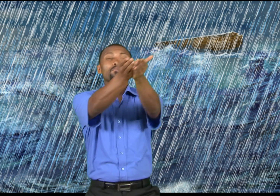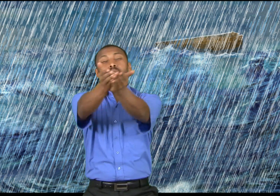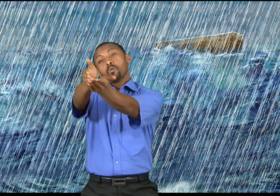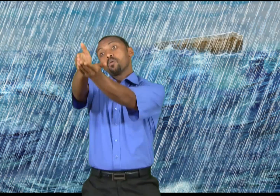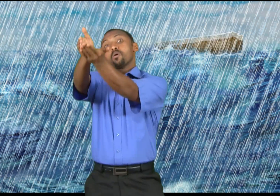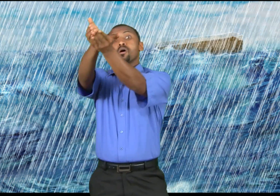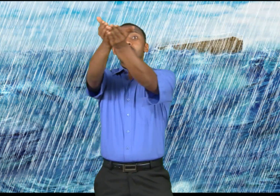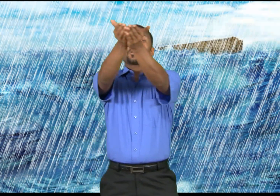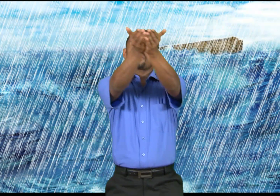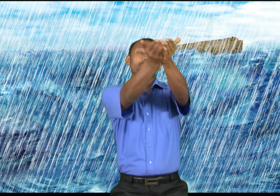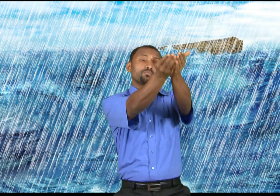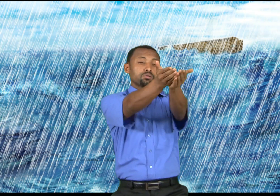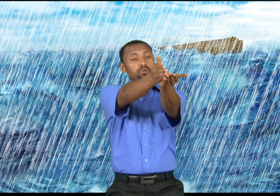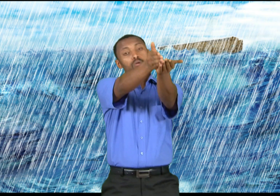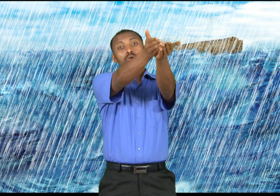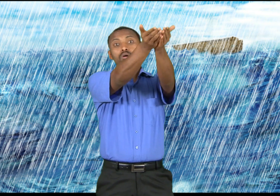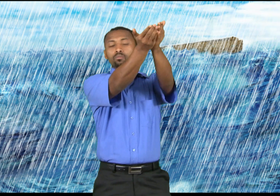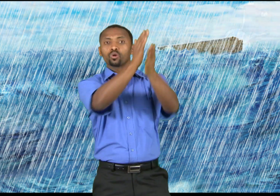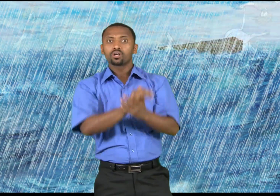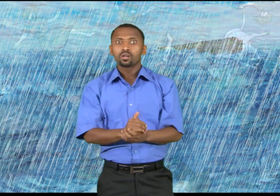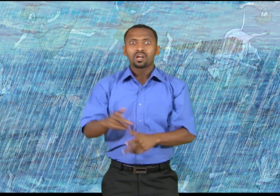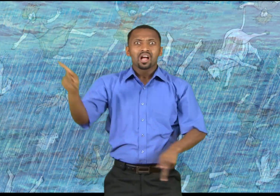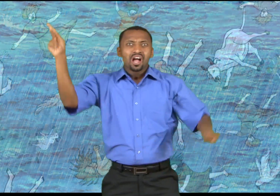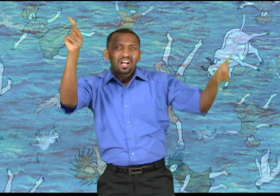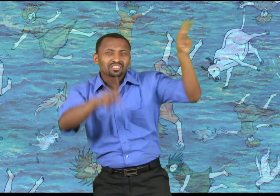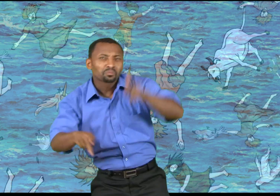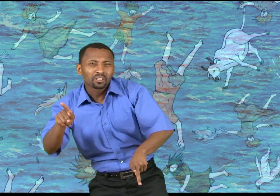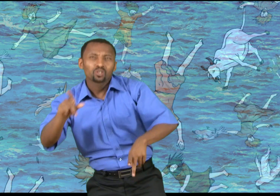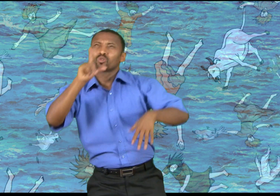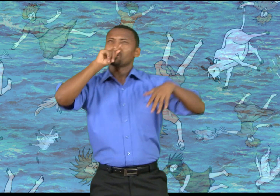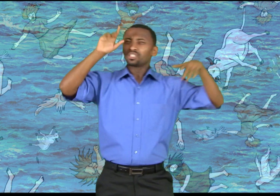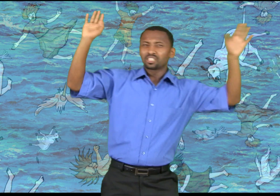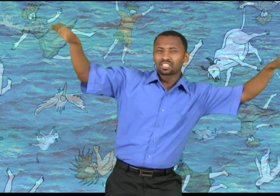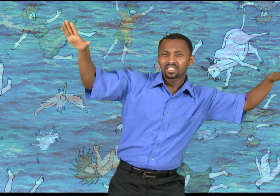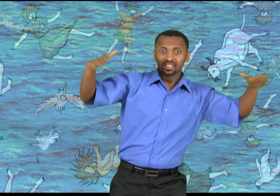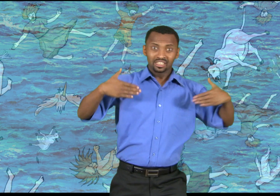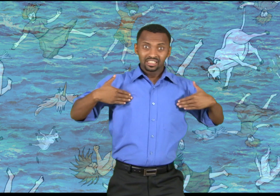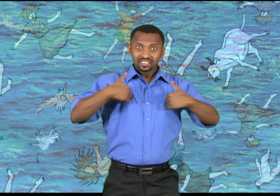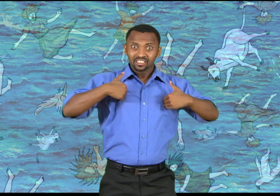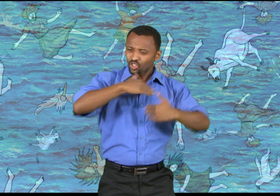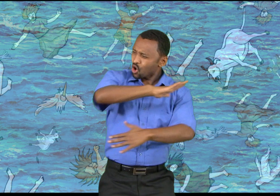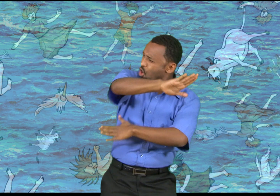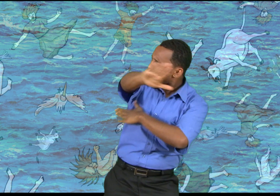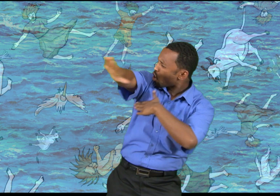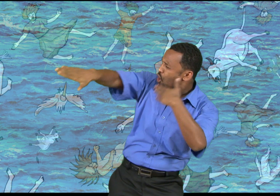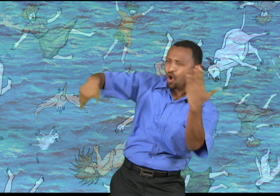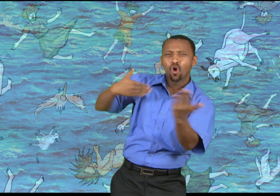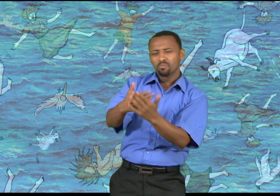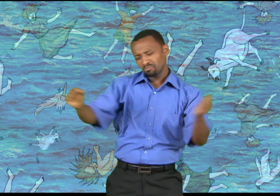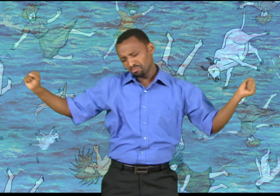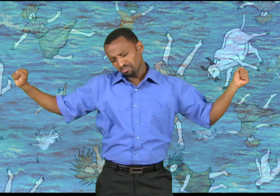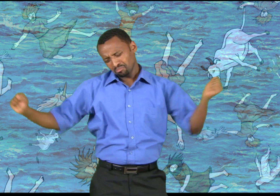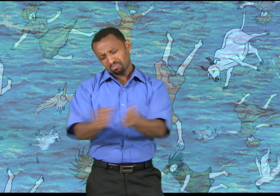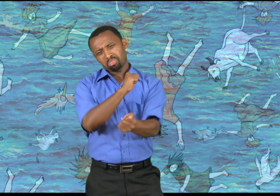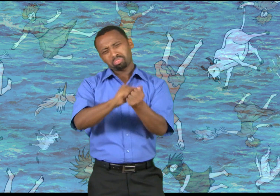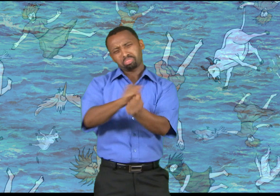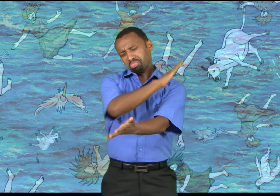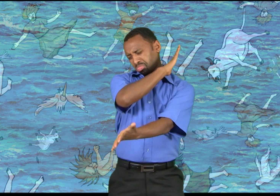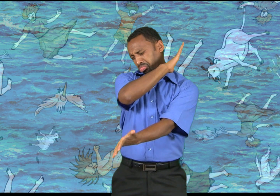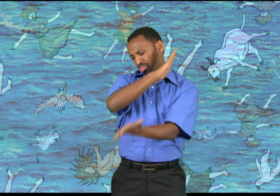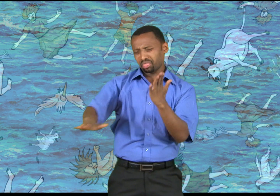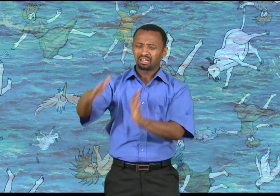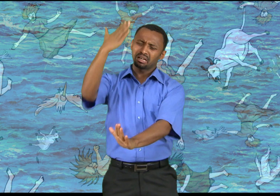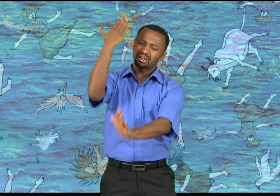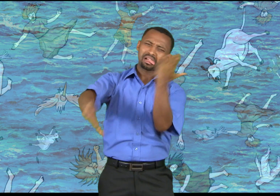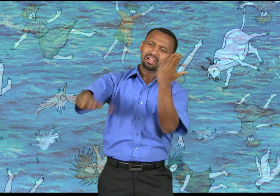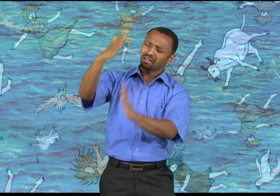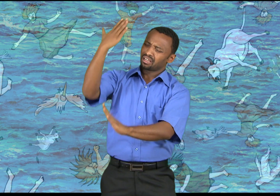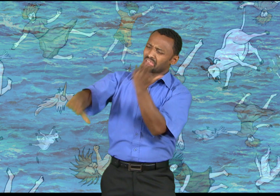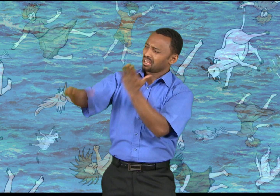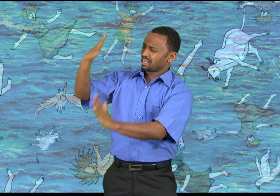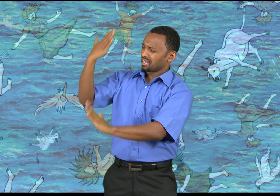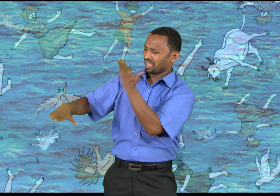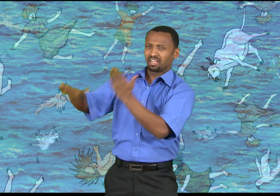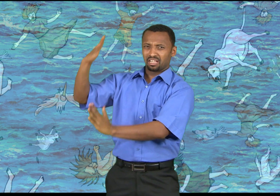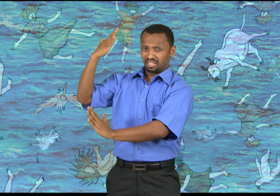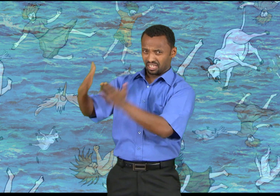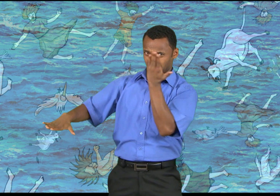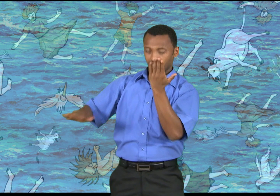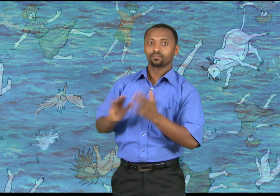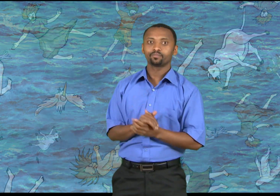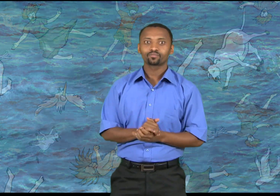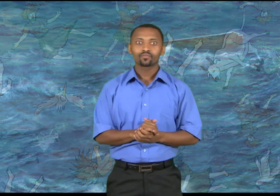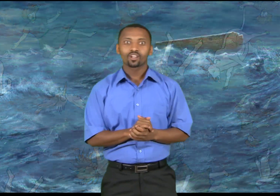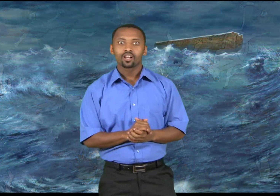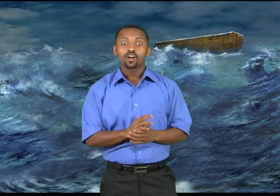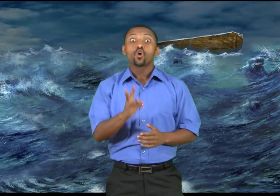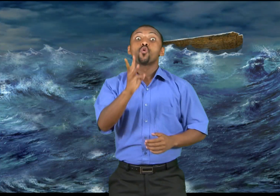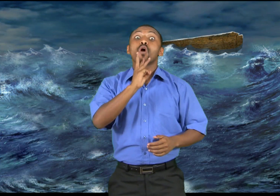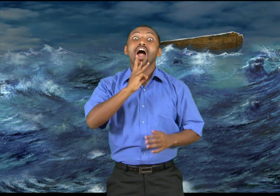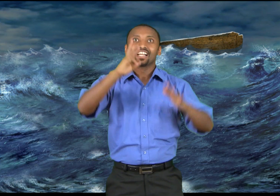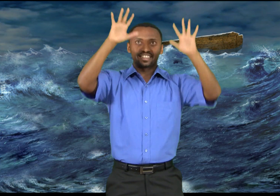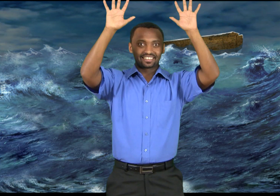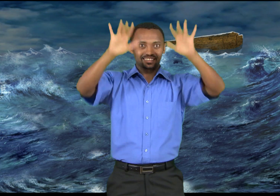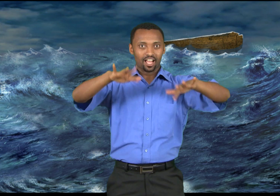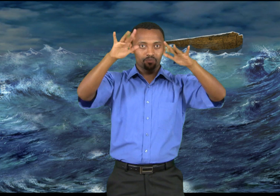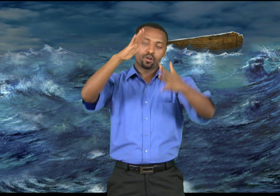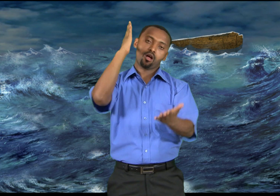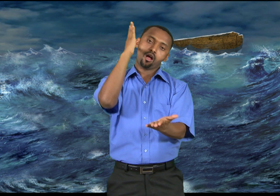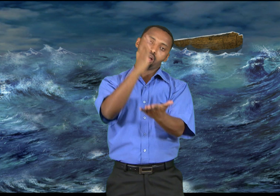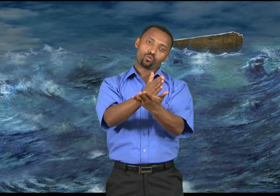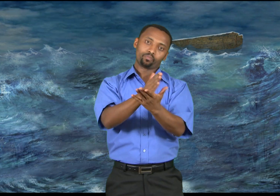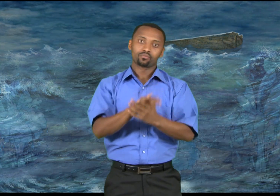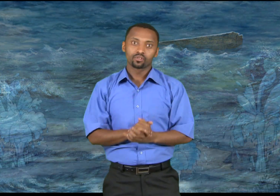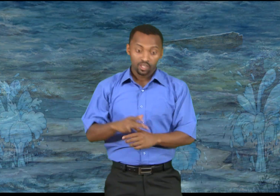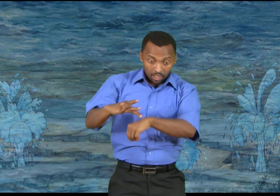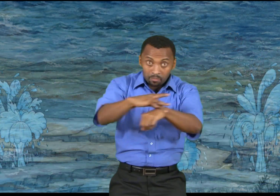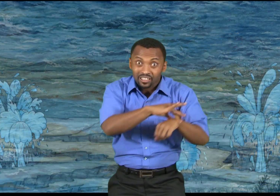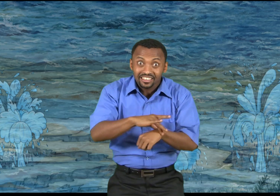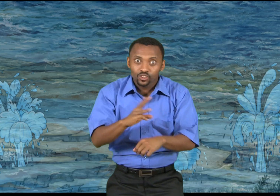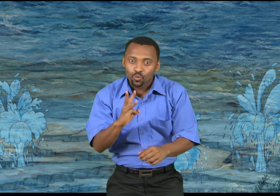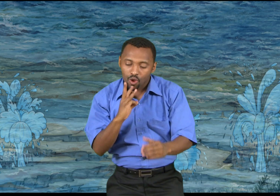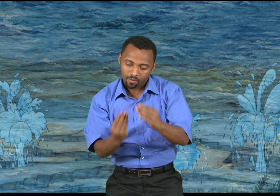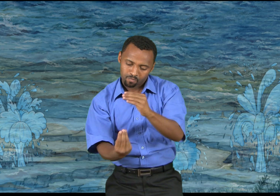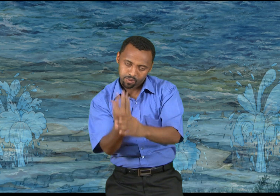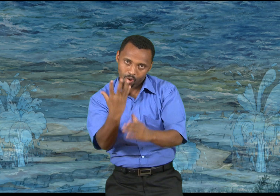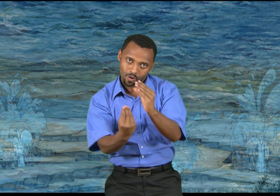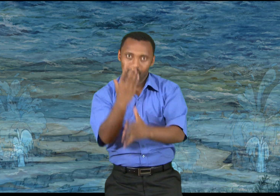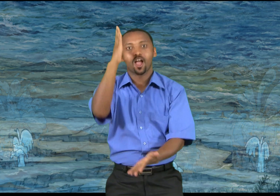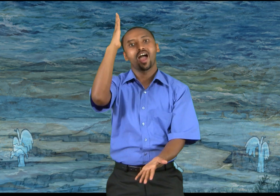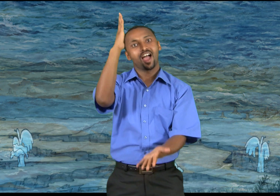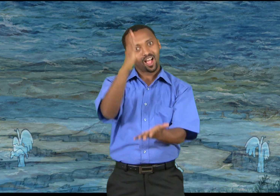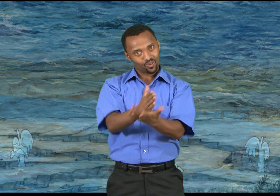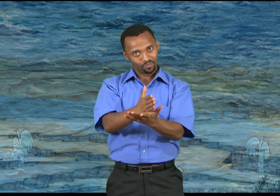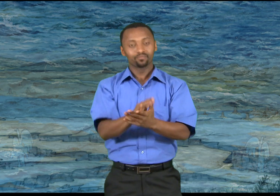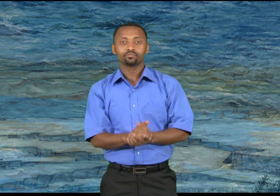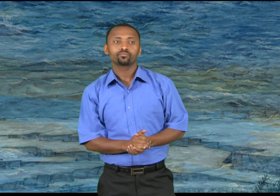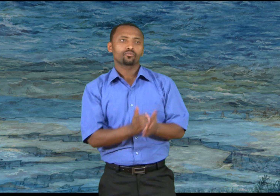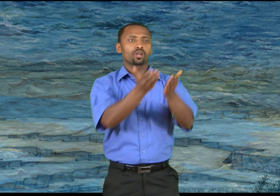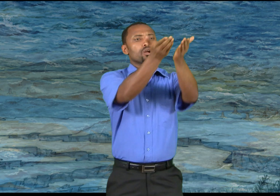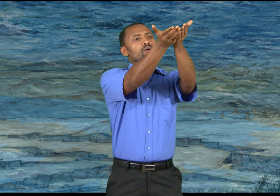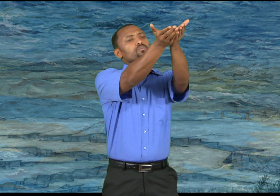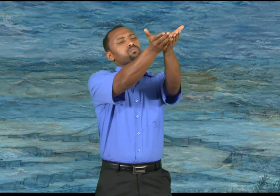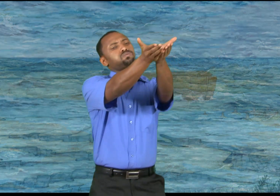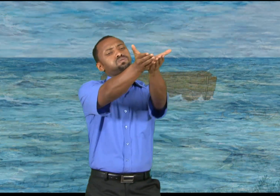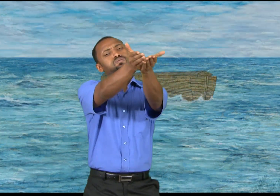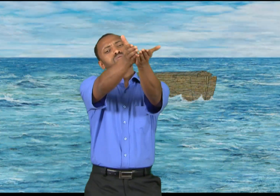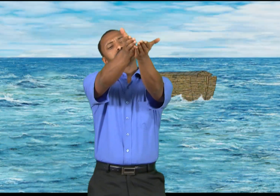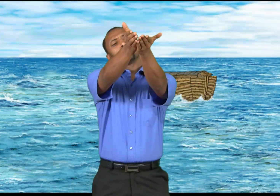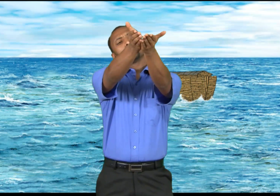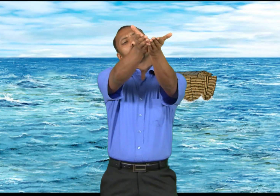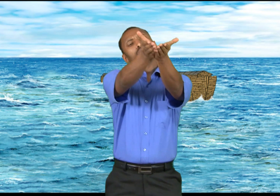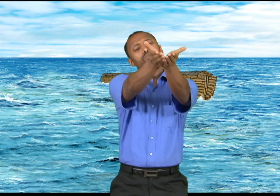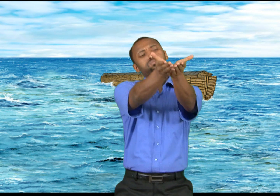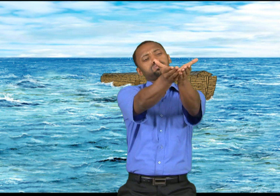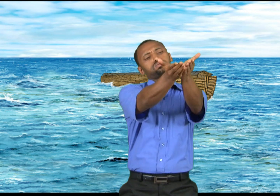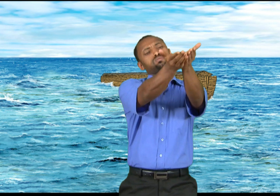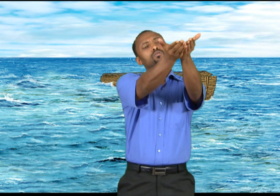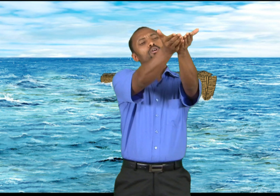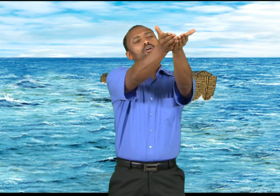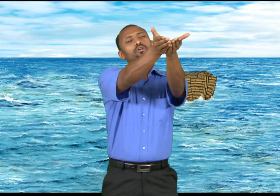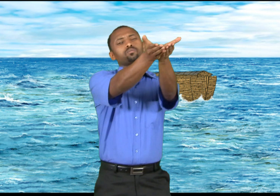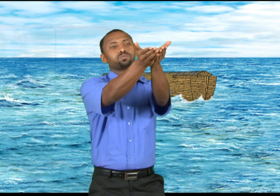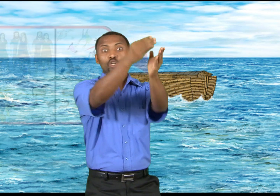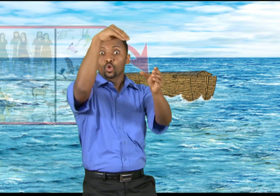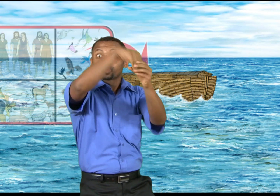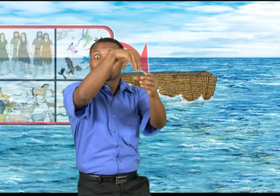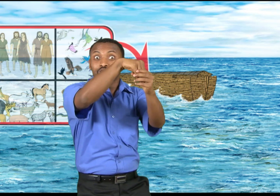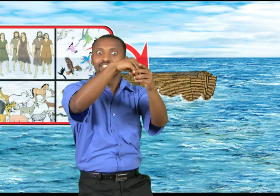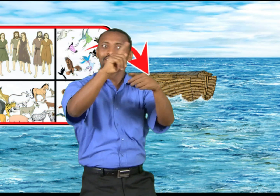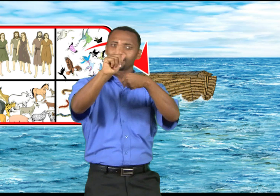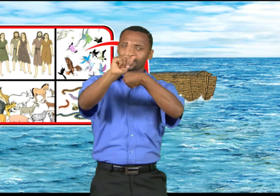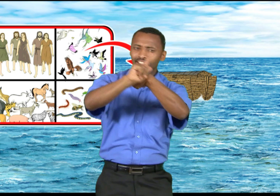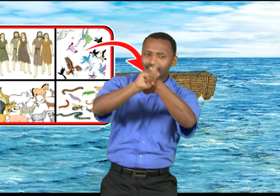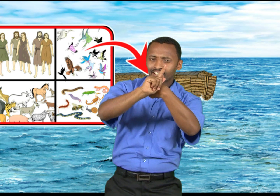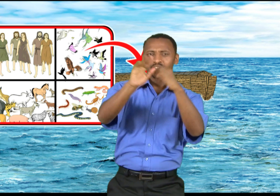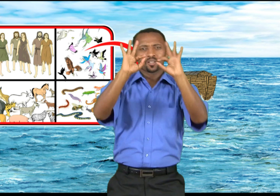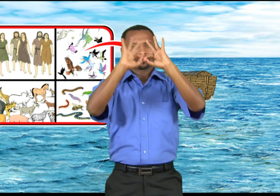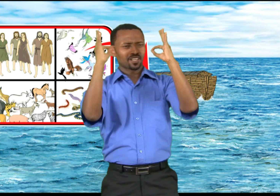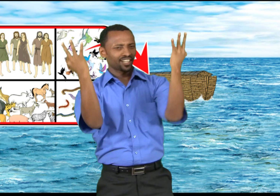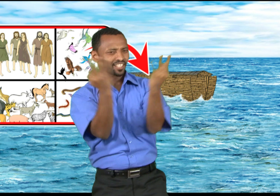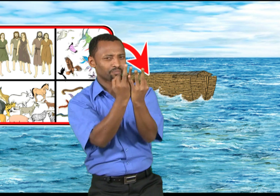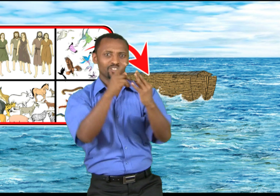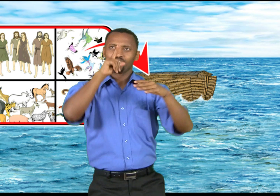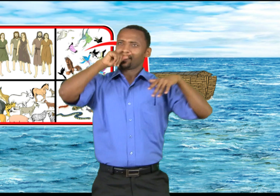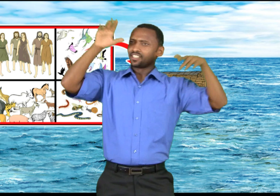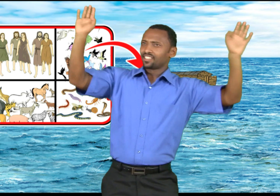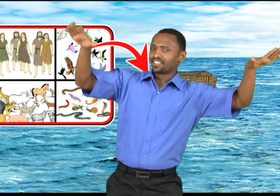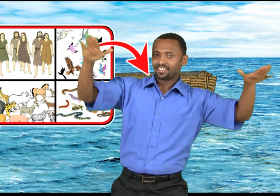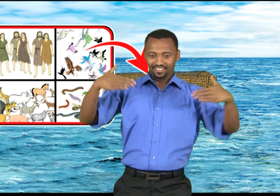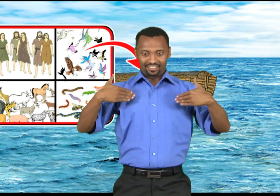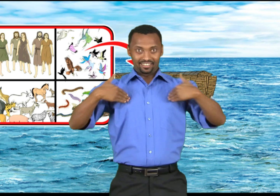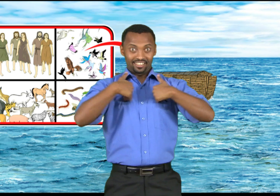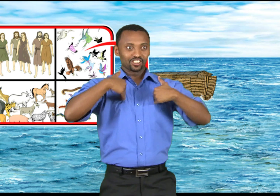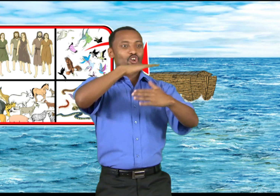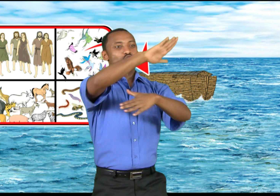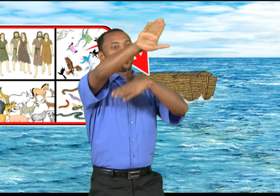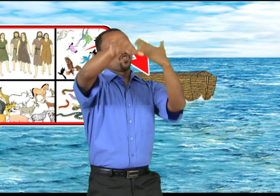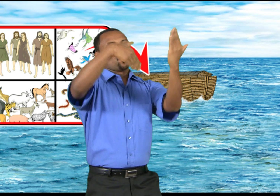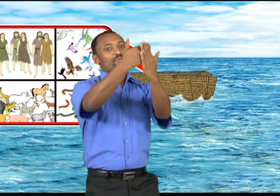And every living thing that moved upon the earth perished—birds, livestock, animals, every creature that swarms upon the earth, and all mankind. Of all that was on dry land, everything that had the breath of life in its nostrils died.